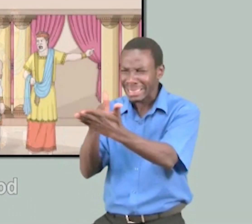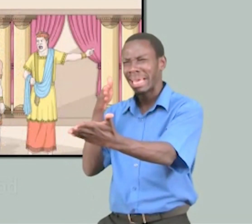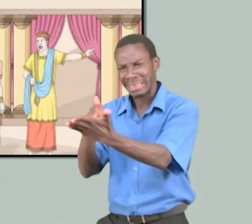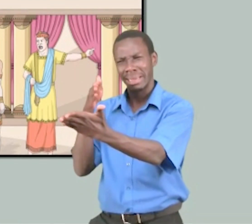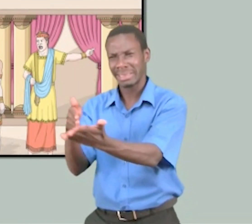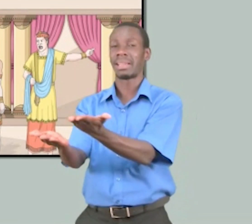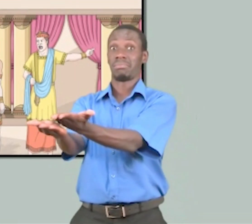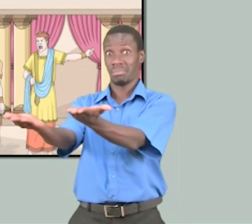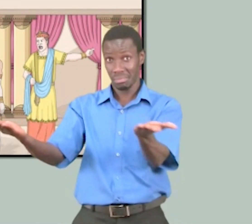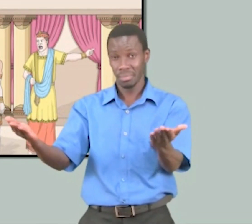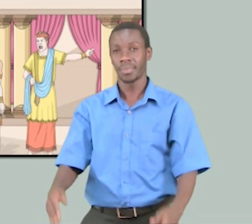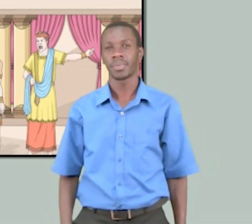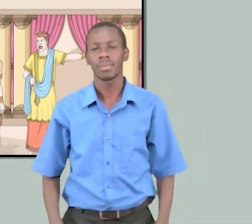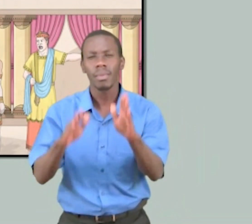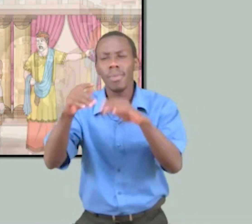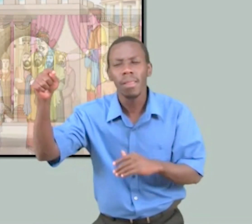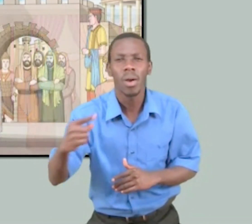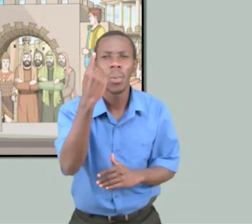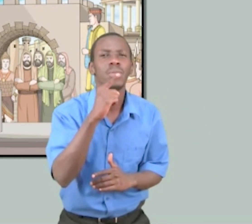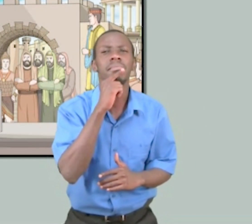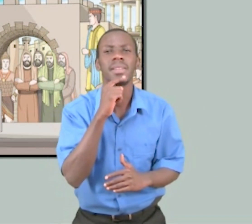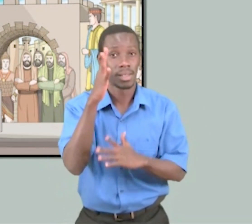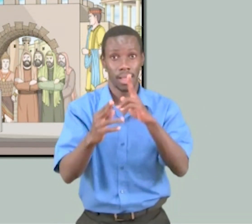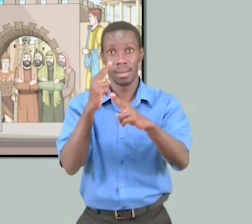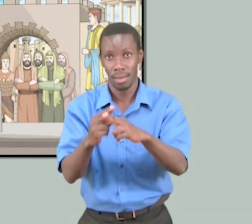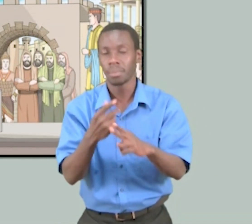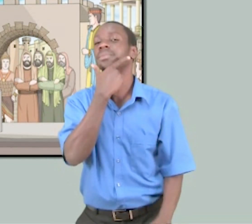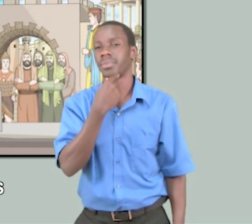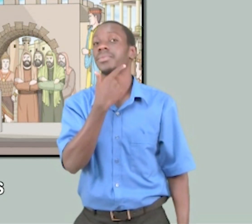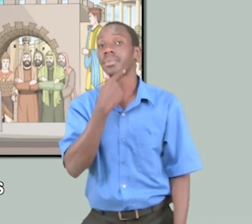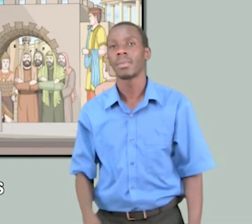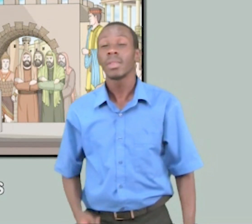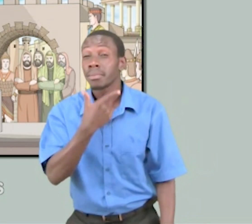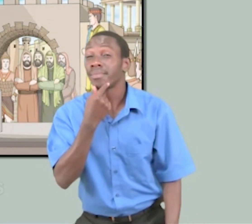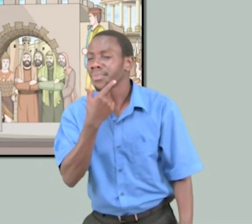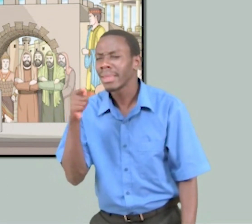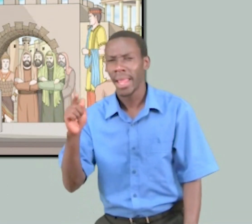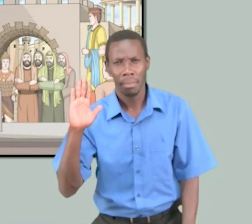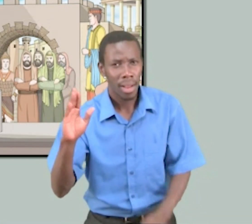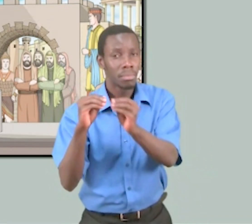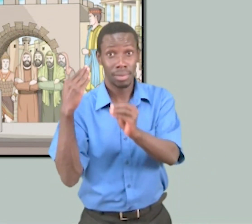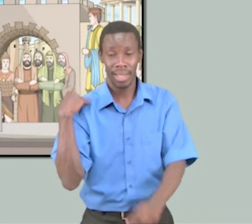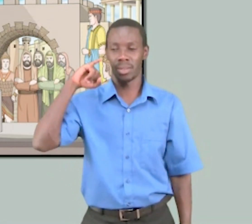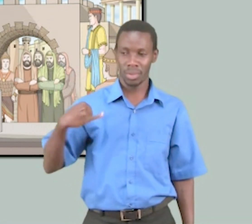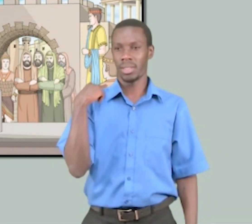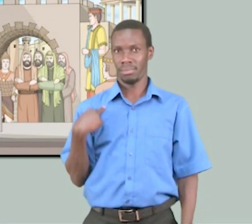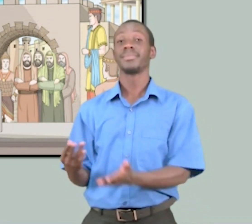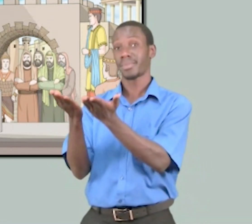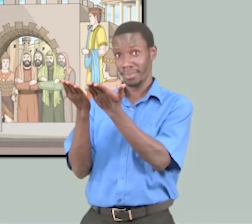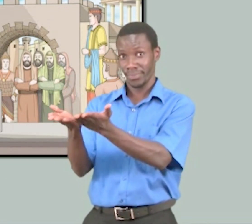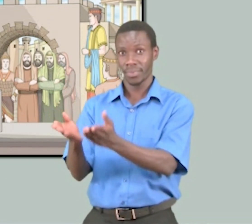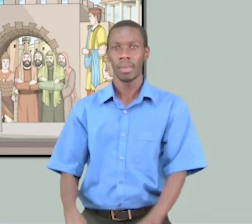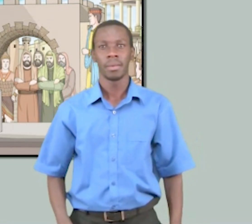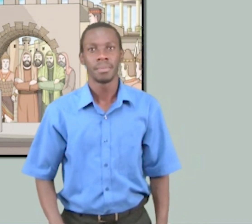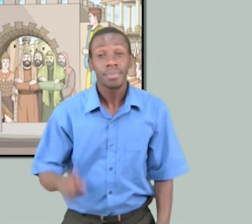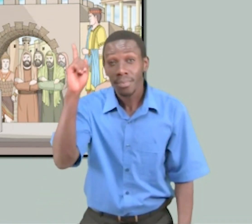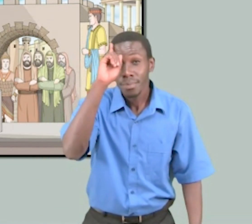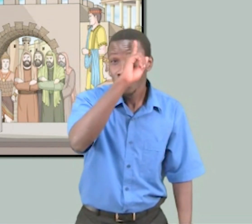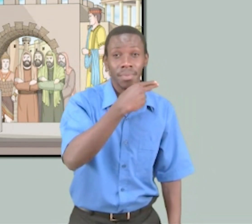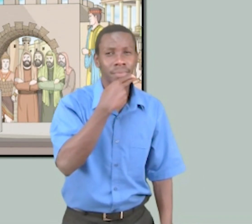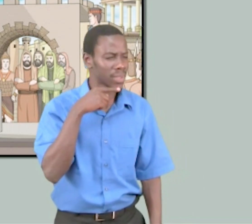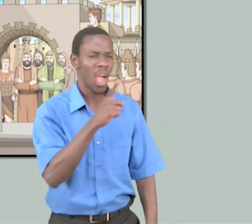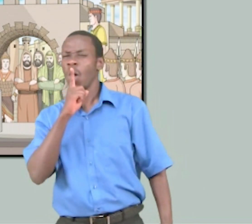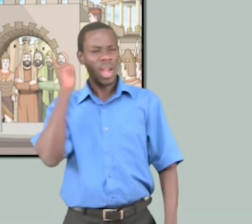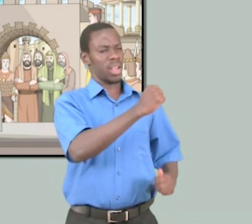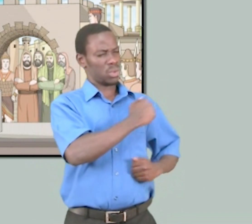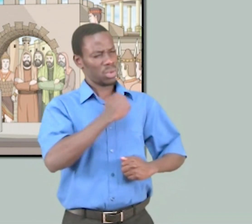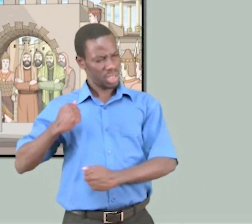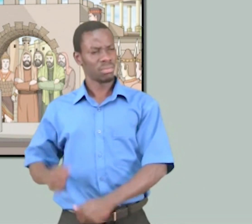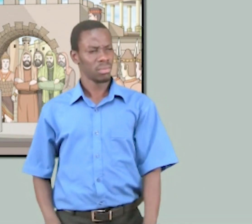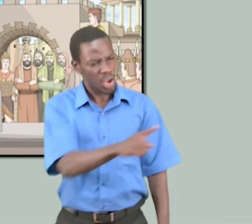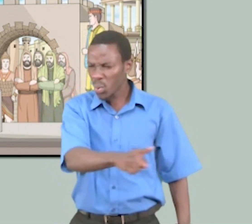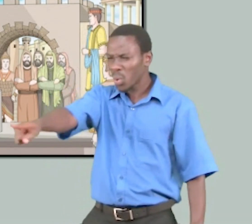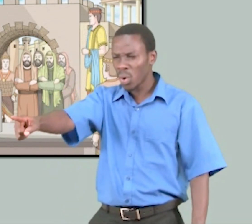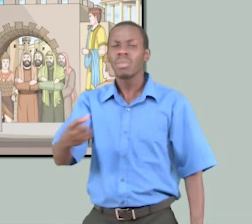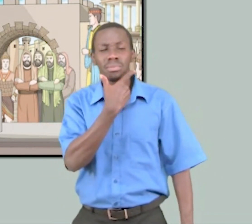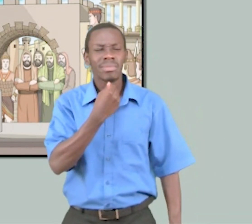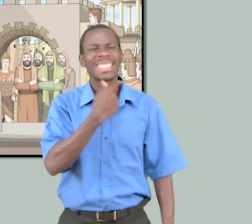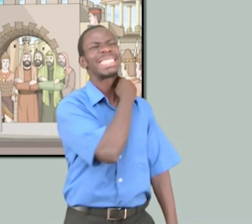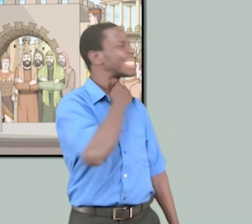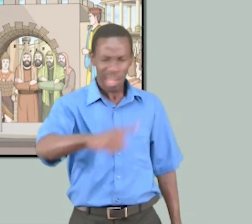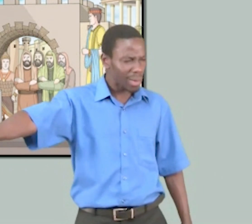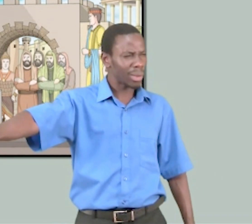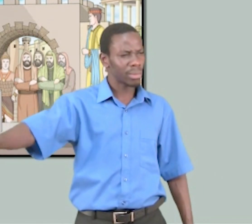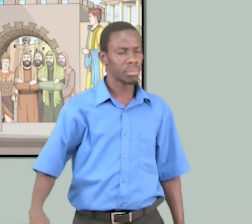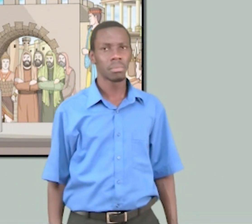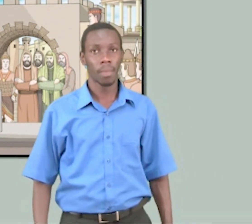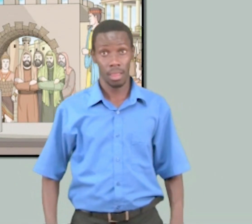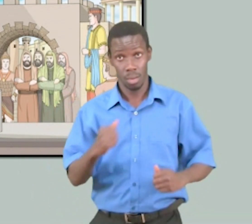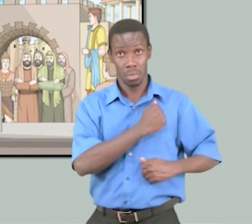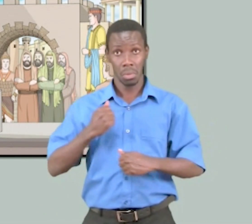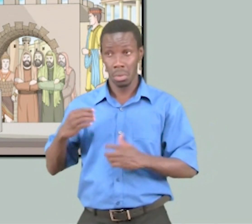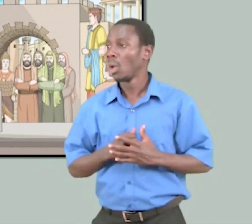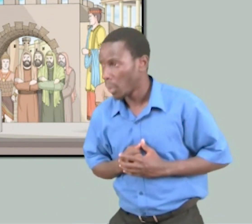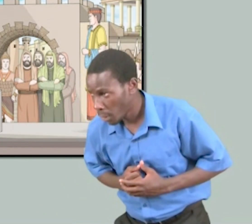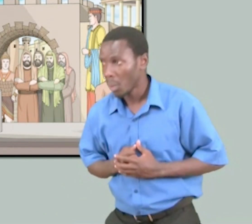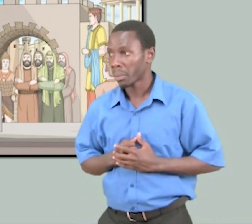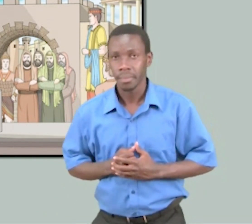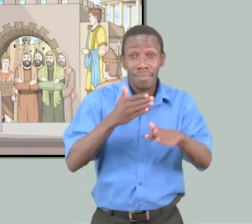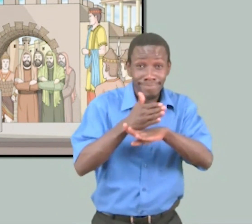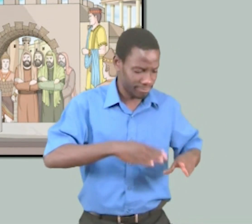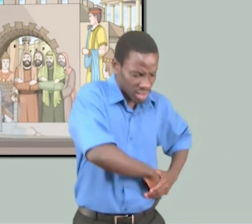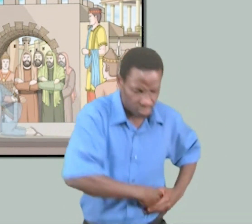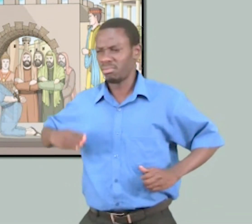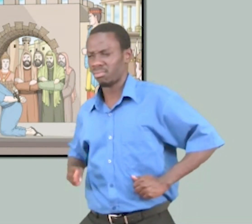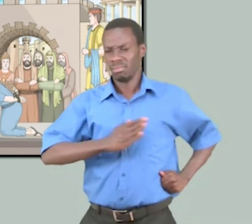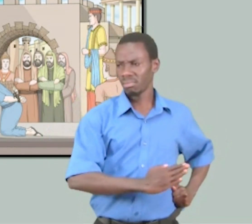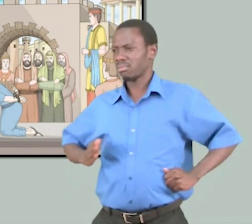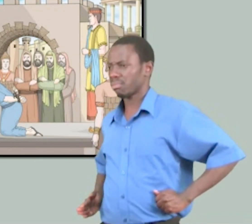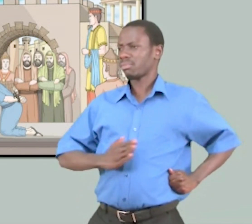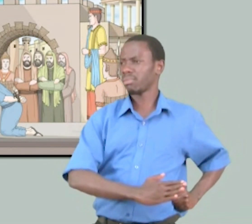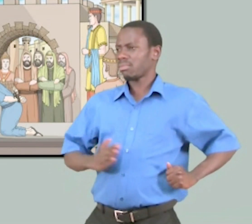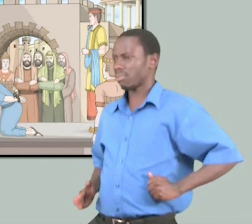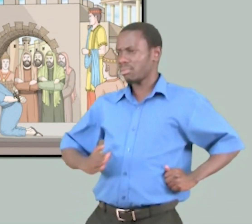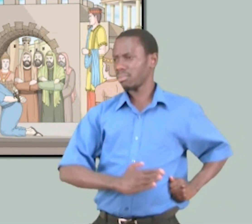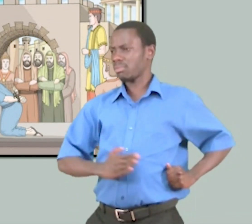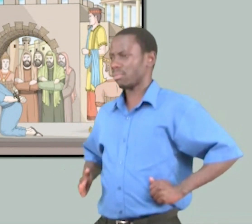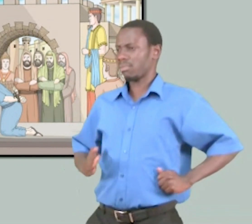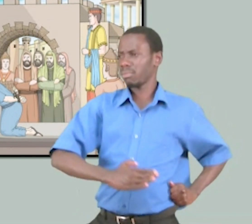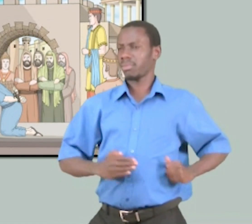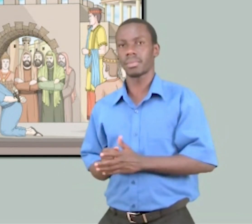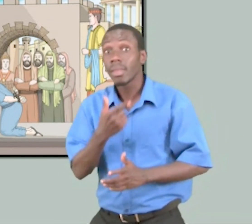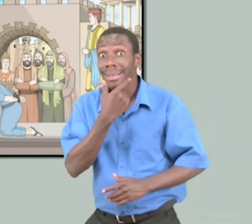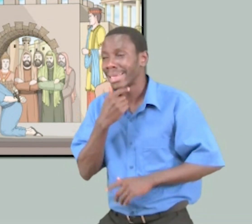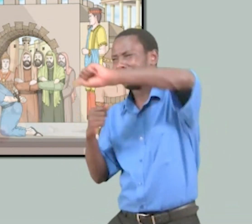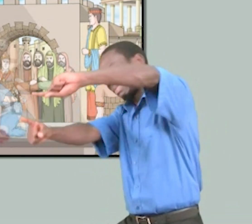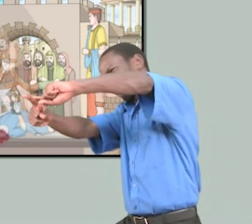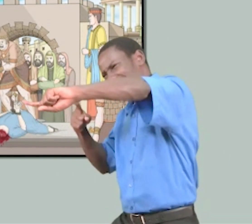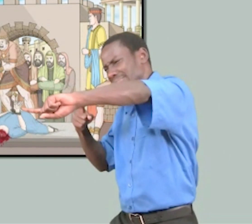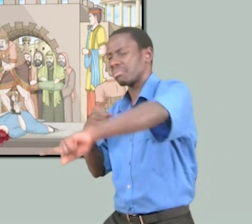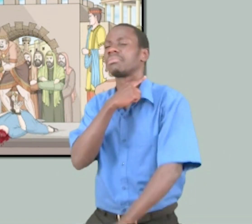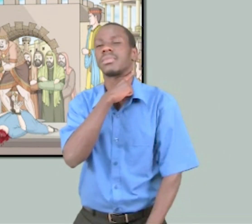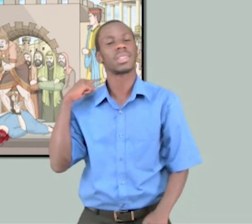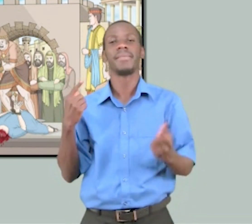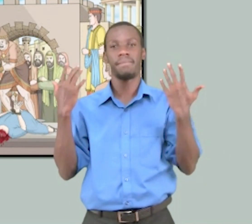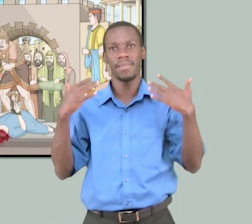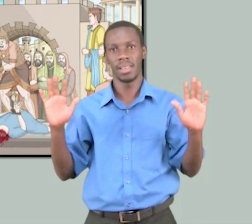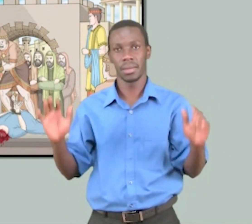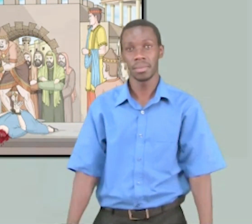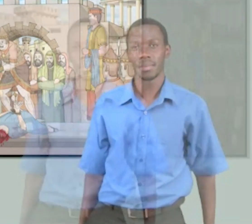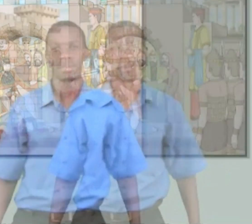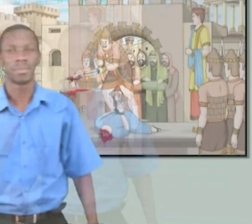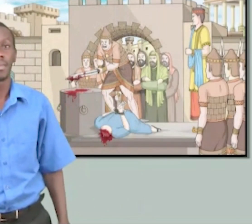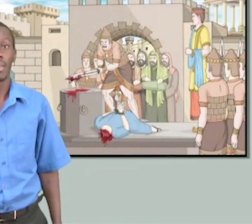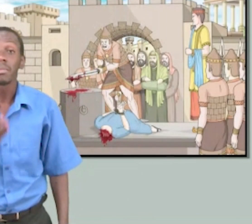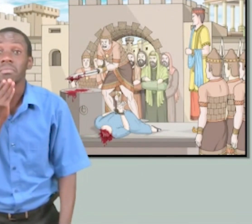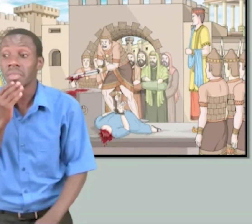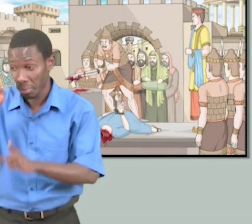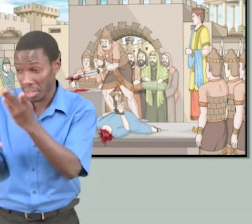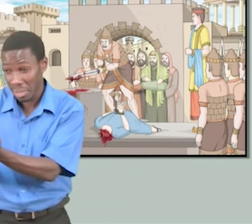He had James, the brother of John, put to death with the sword.